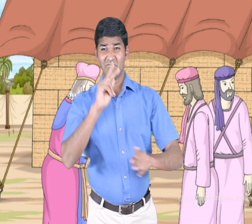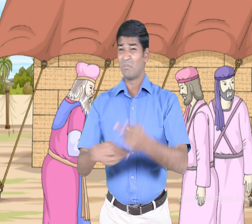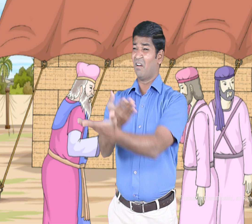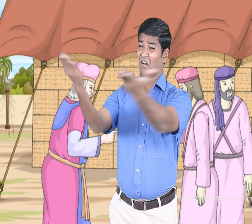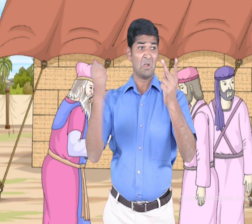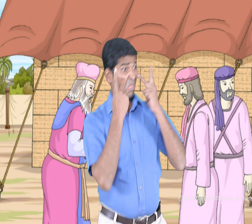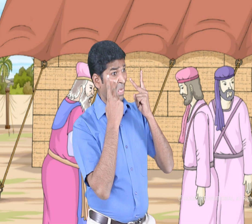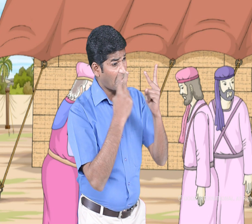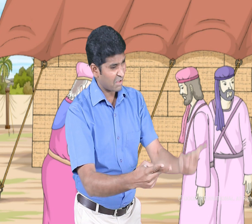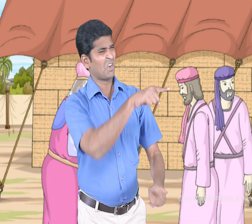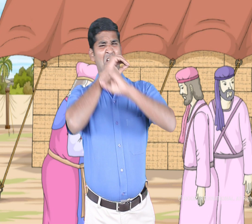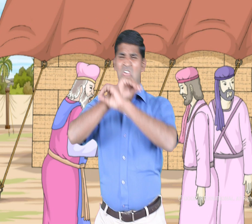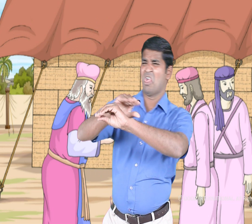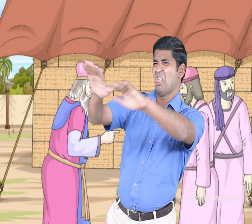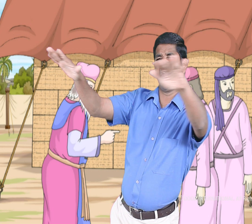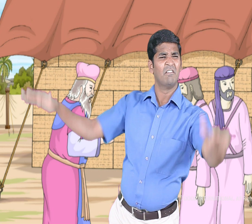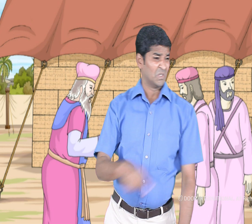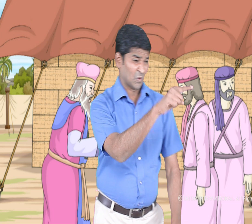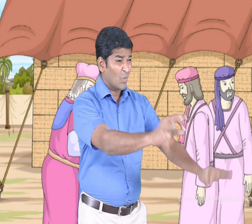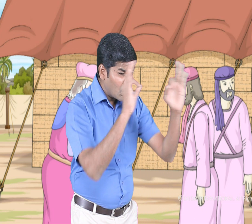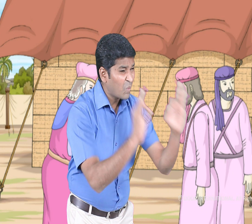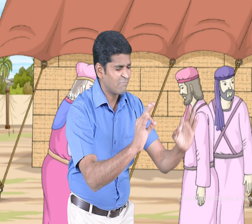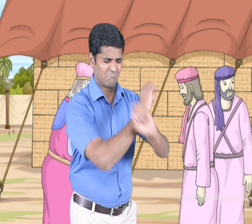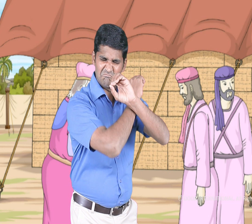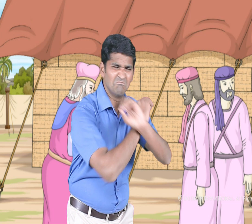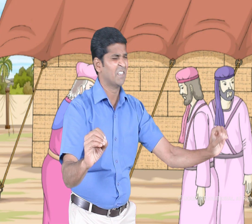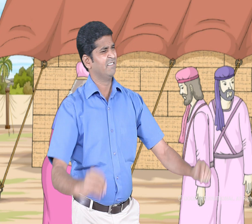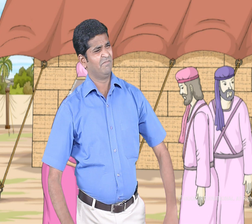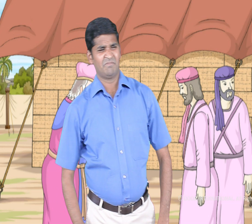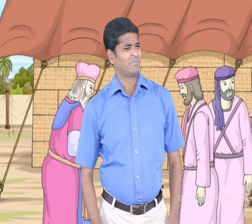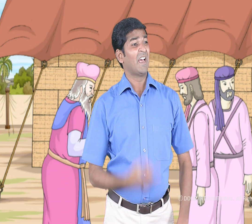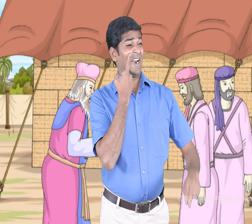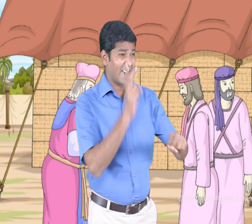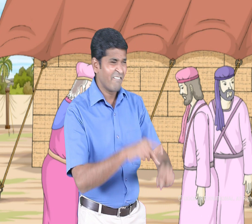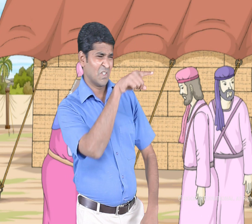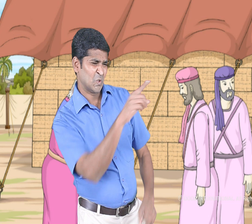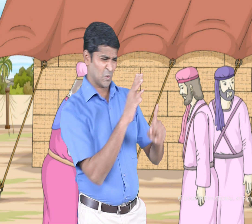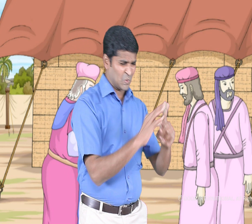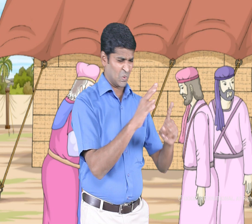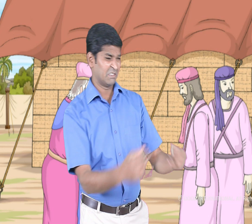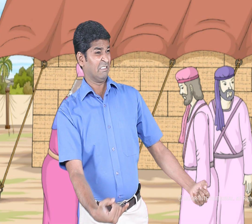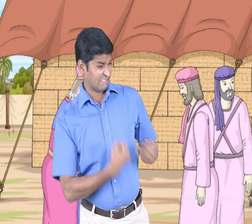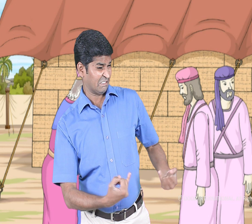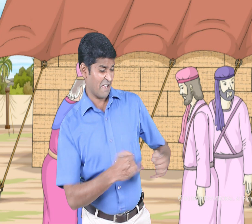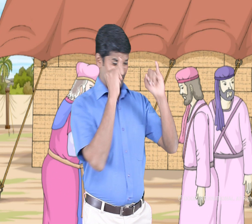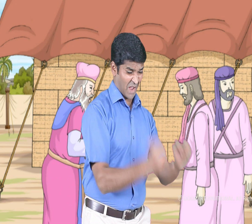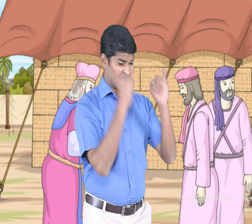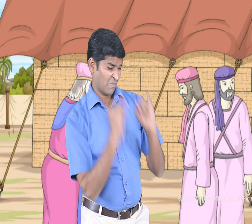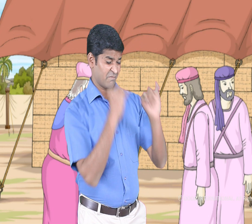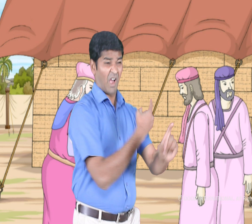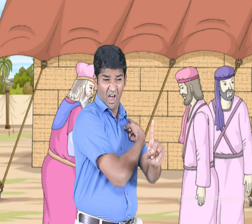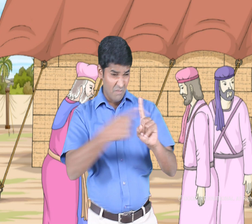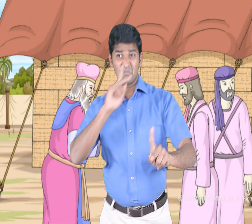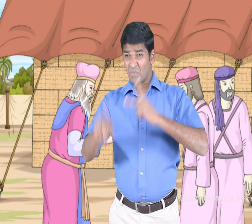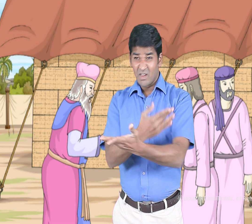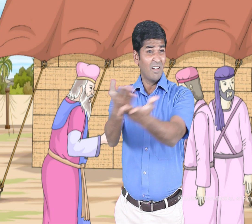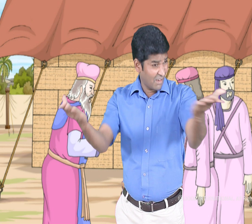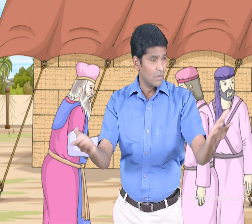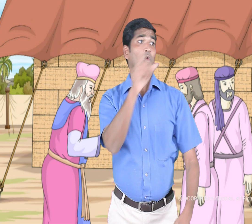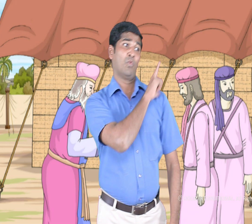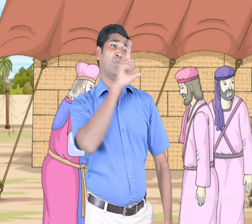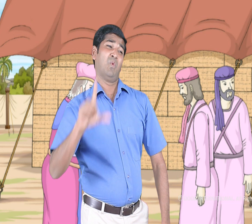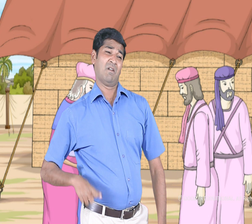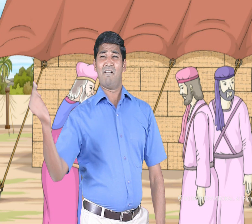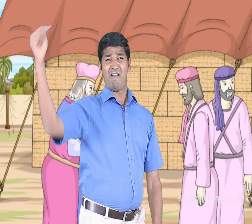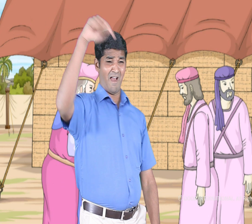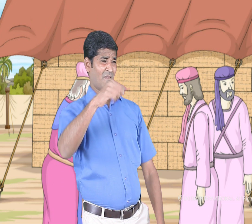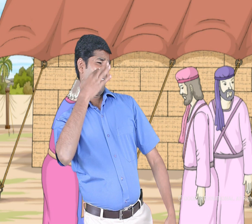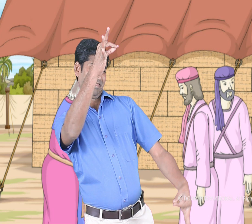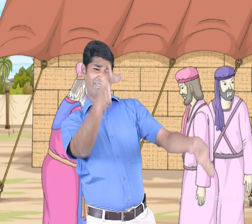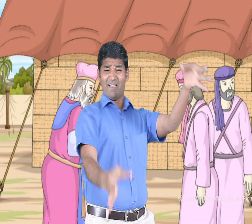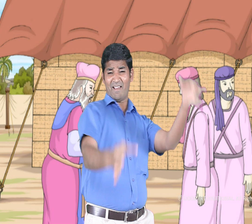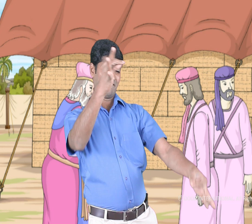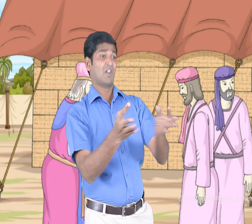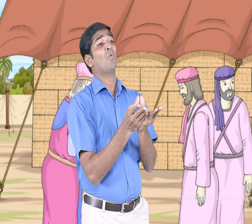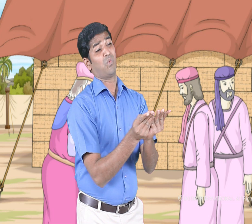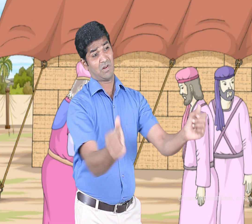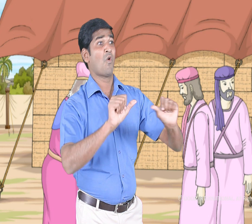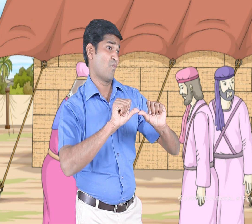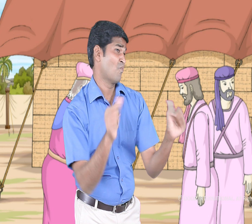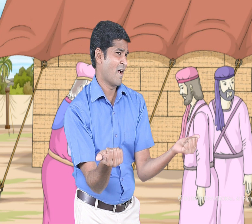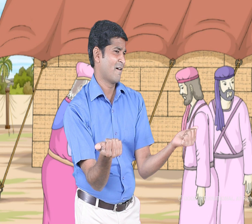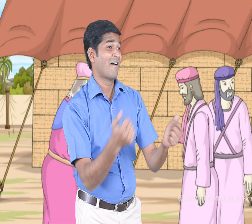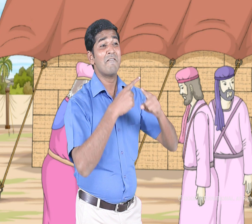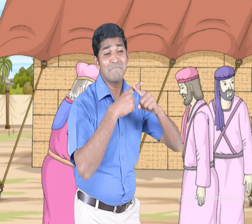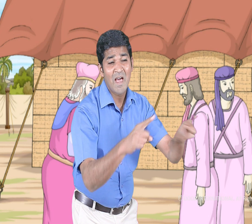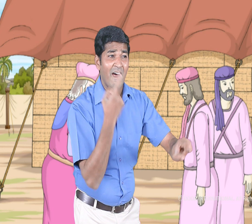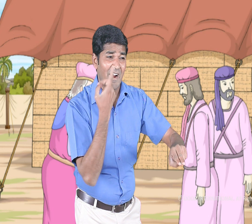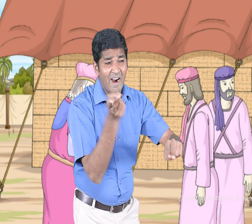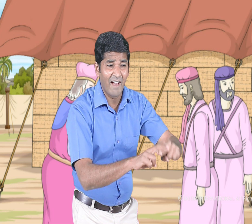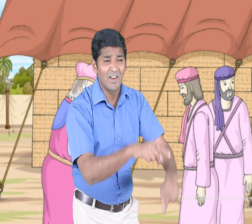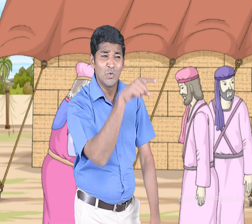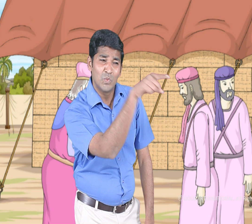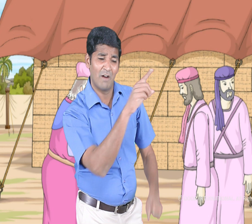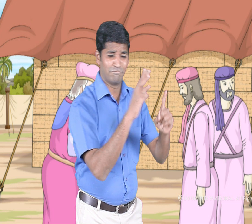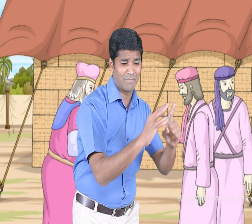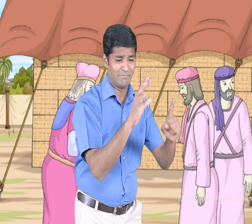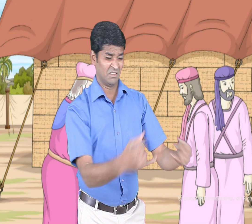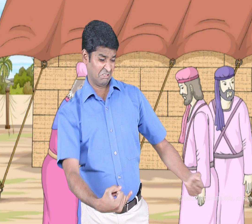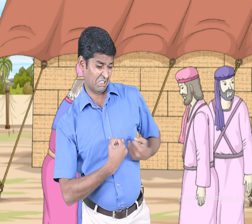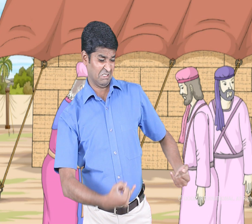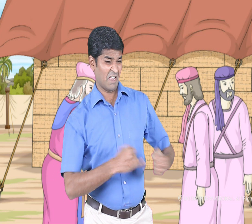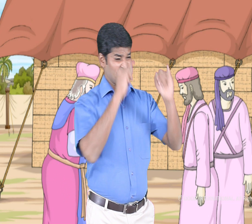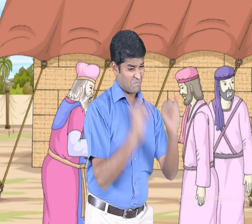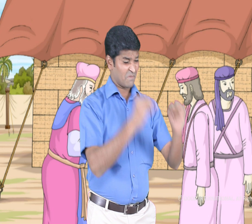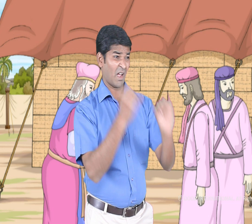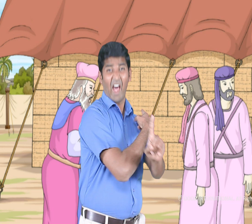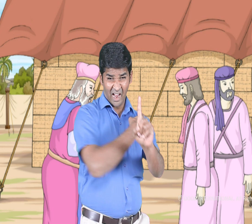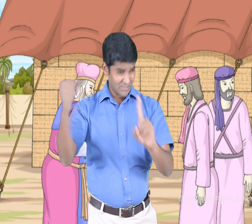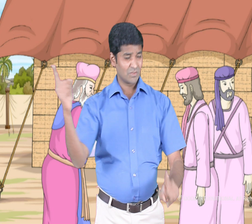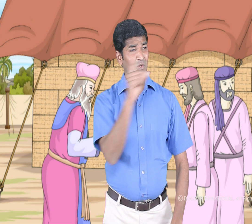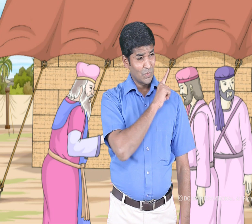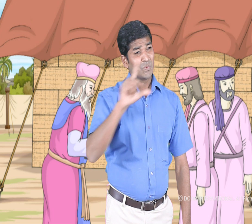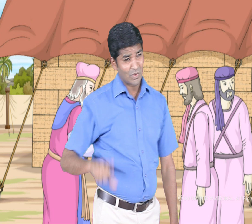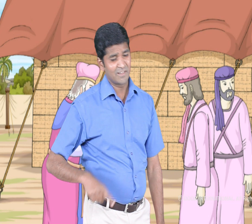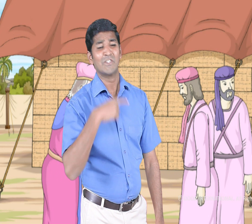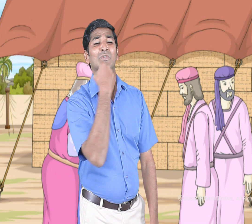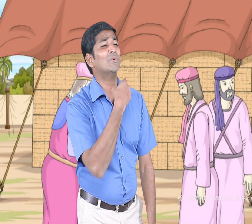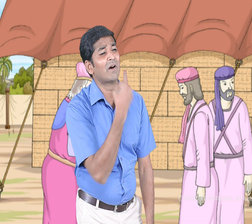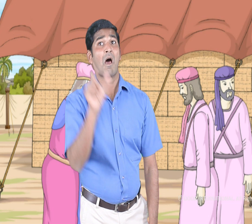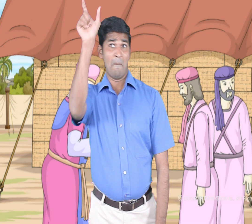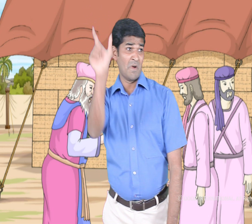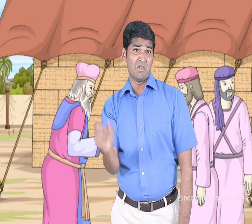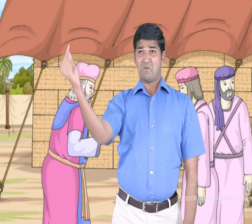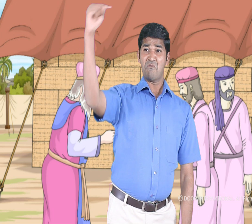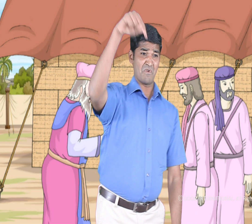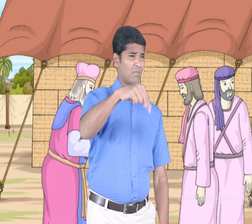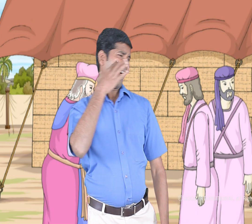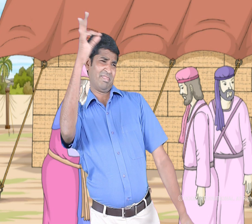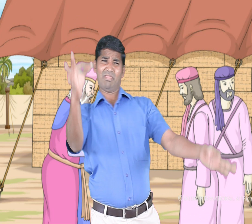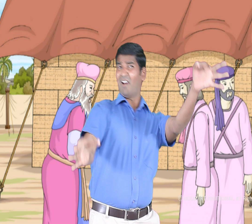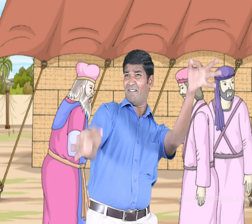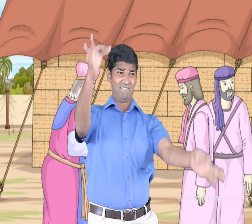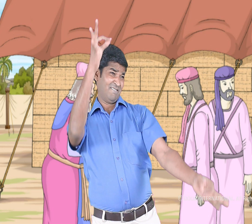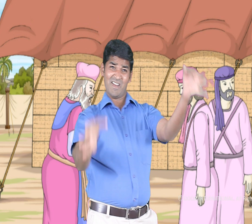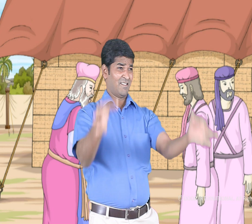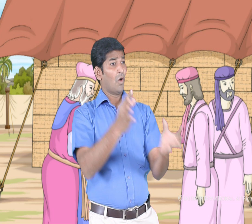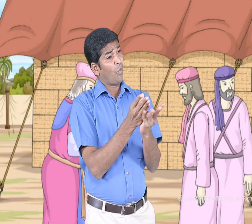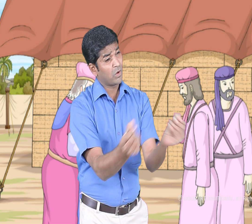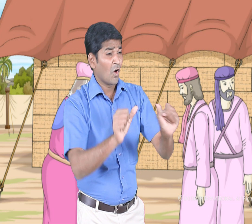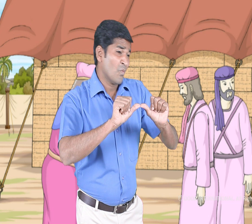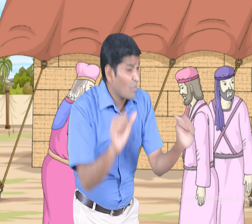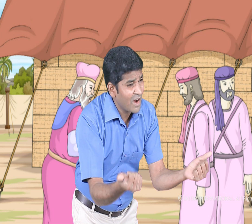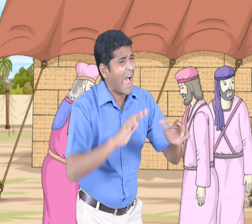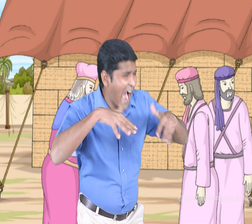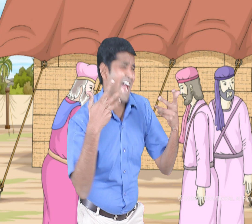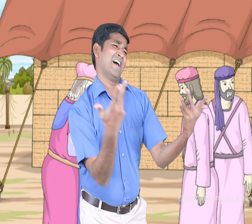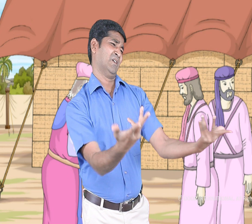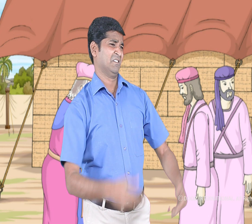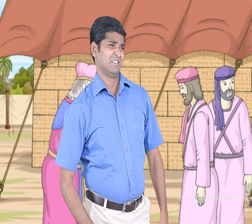it is not a good report I hear circulating among the LORD’s people. If a man sins against another man, God can intercede for him;